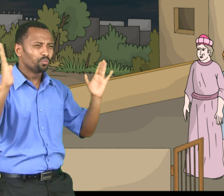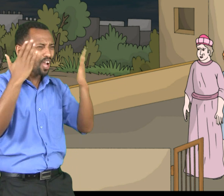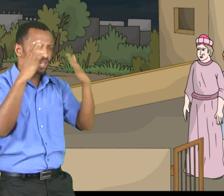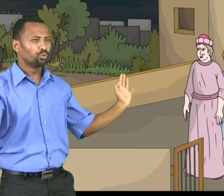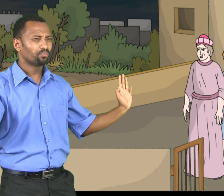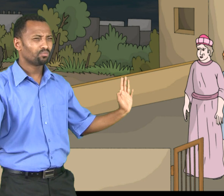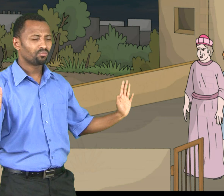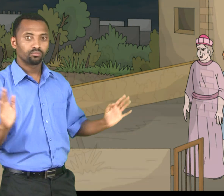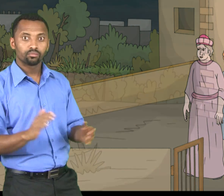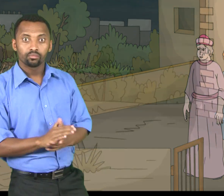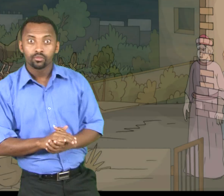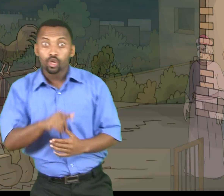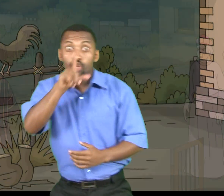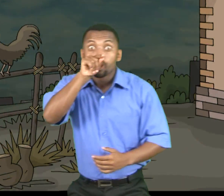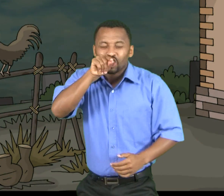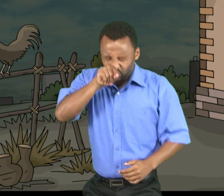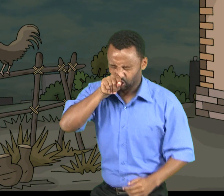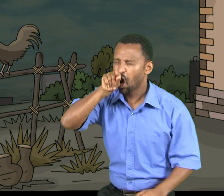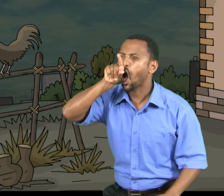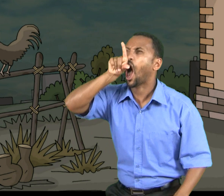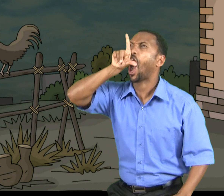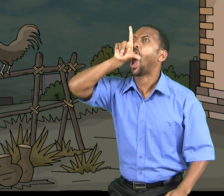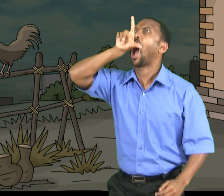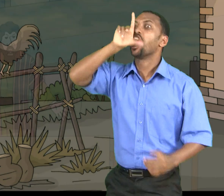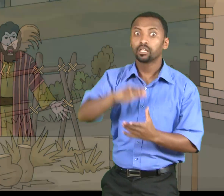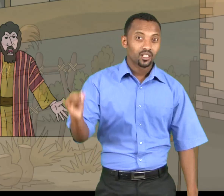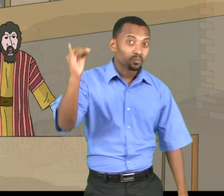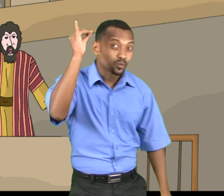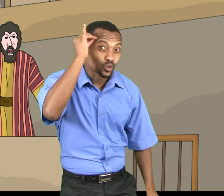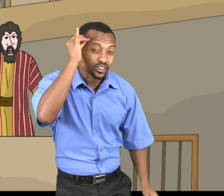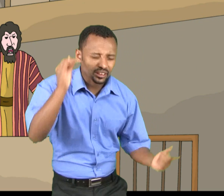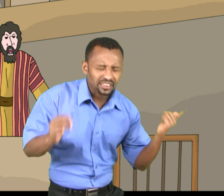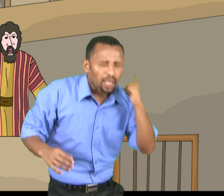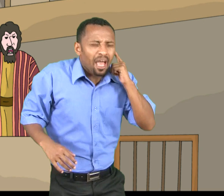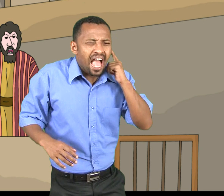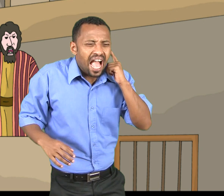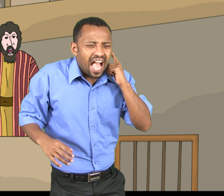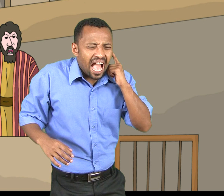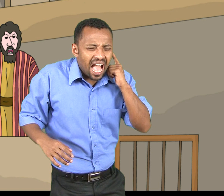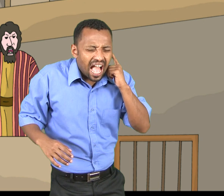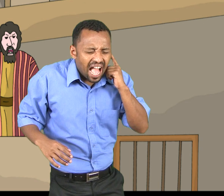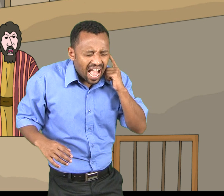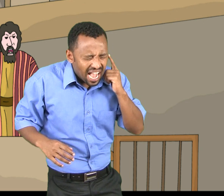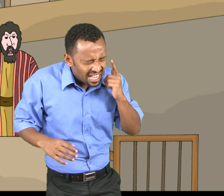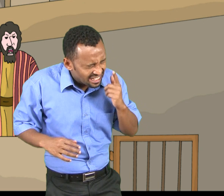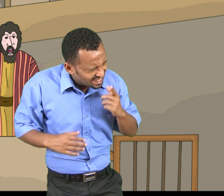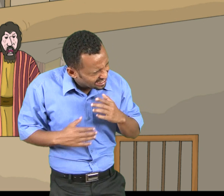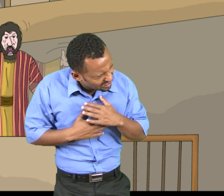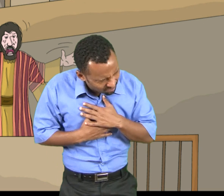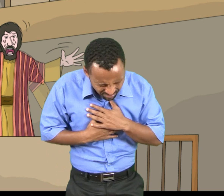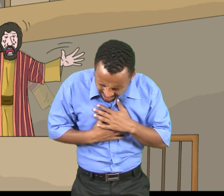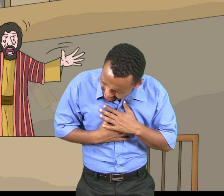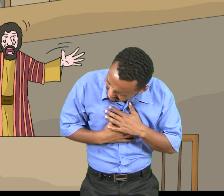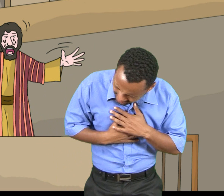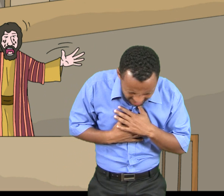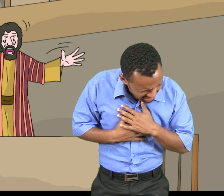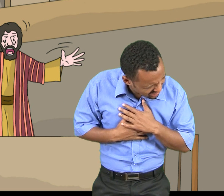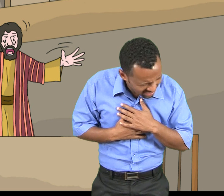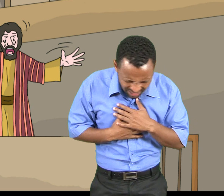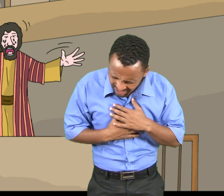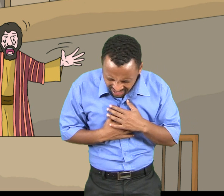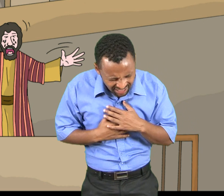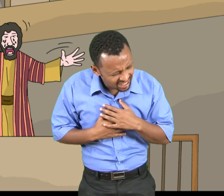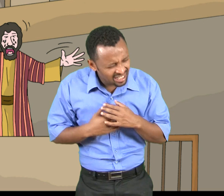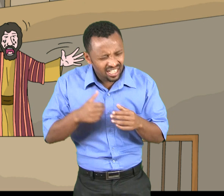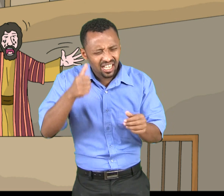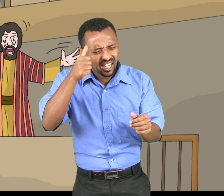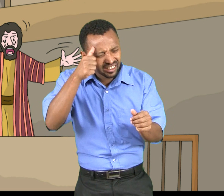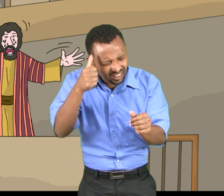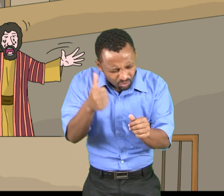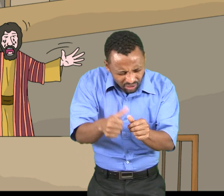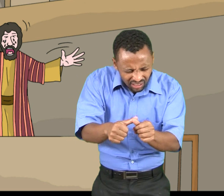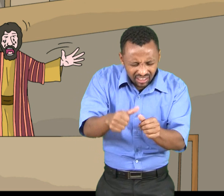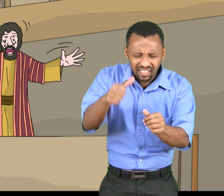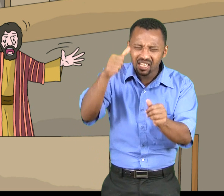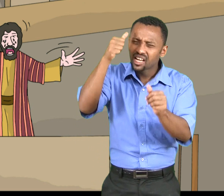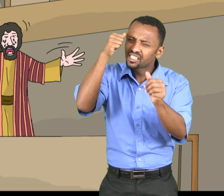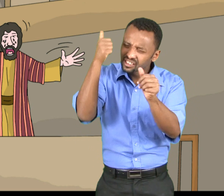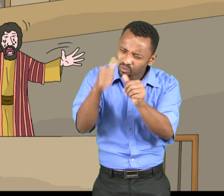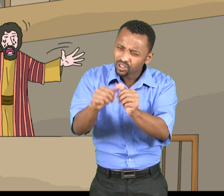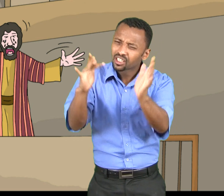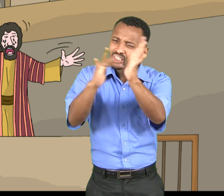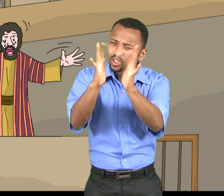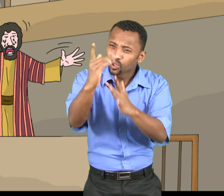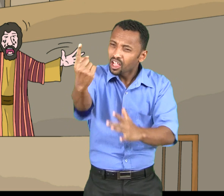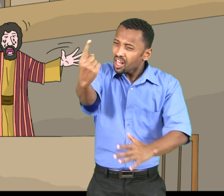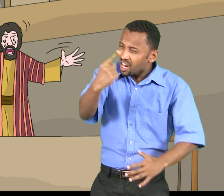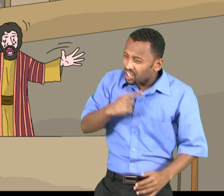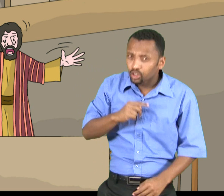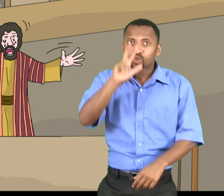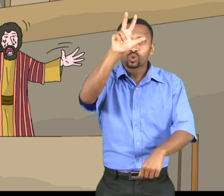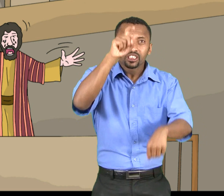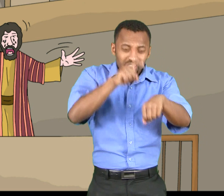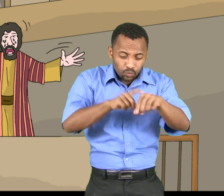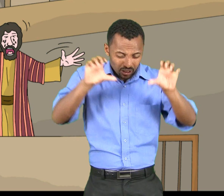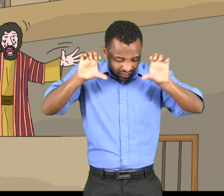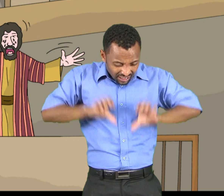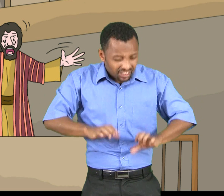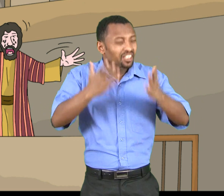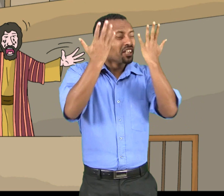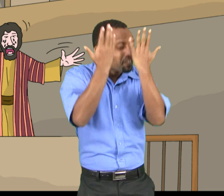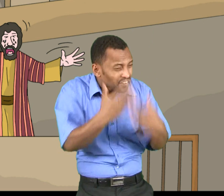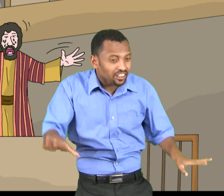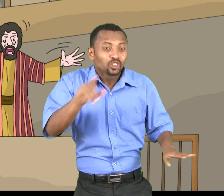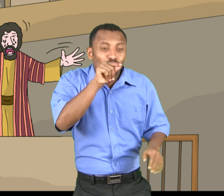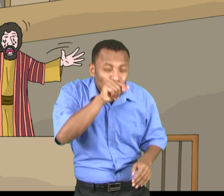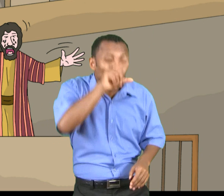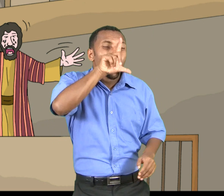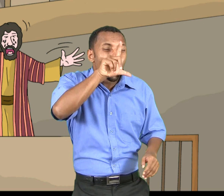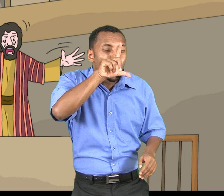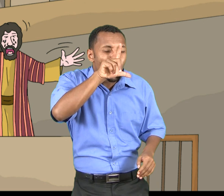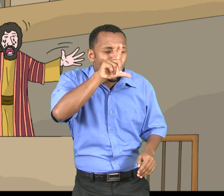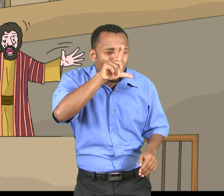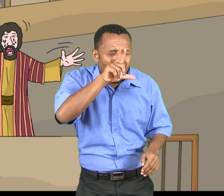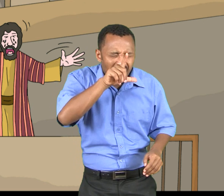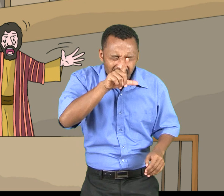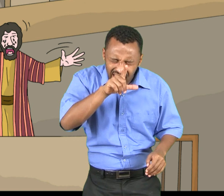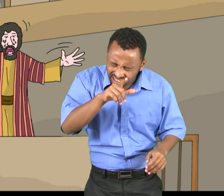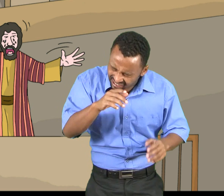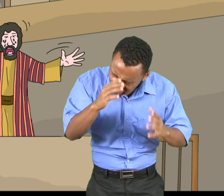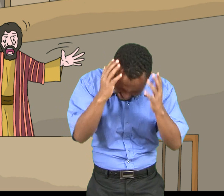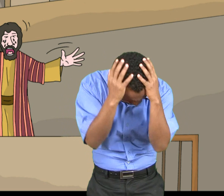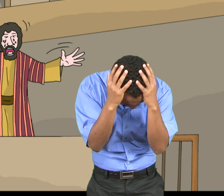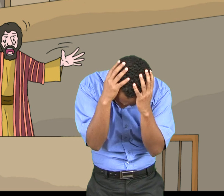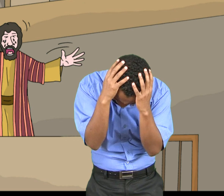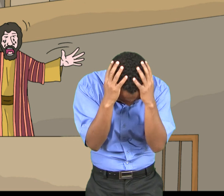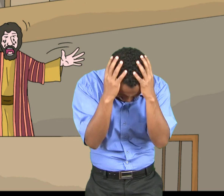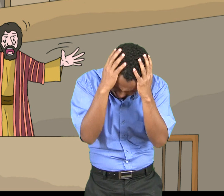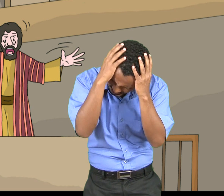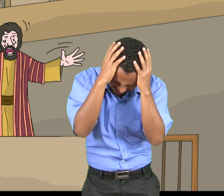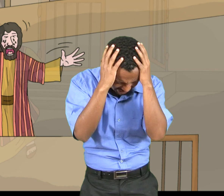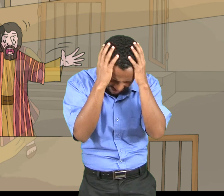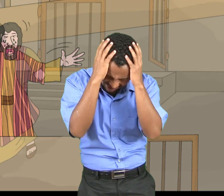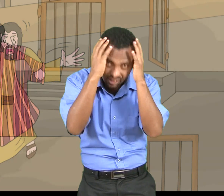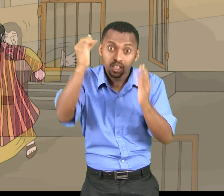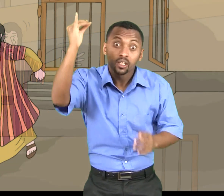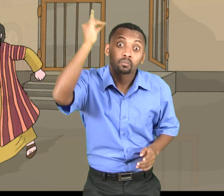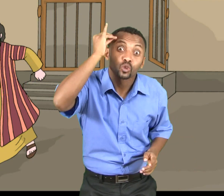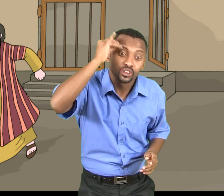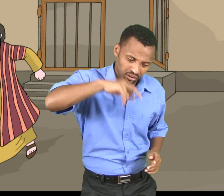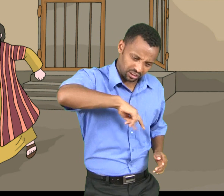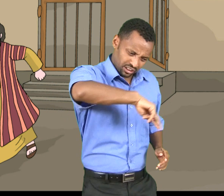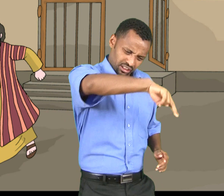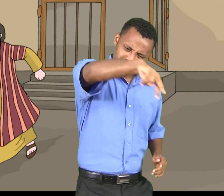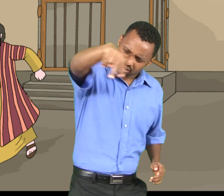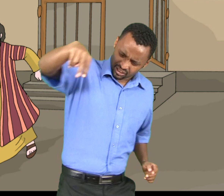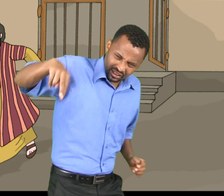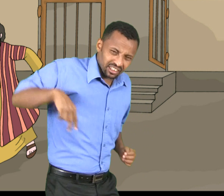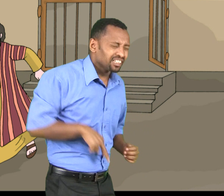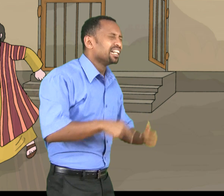And immediately a rooster crowed. Then Peter remembered the word that Jesus had spoken: “Before the rooster crows, you will deny Me three times.”